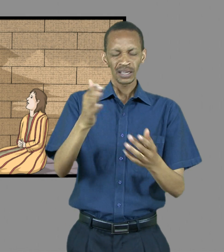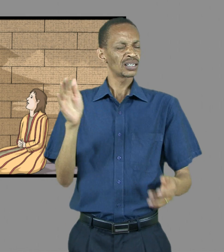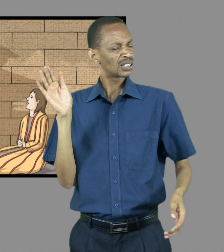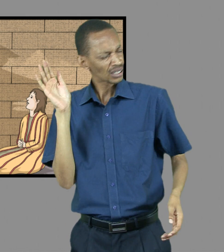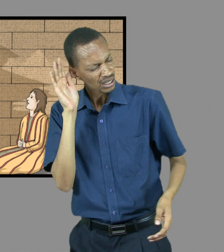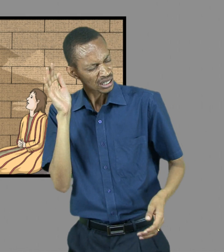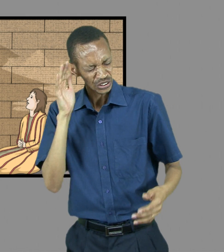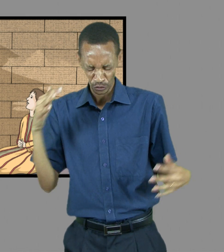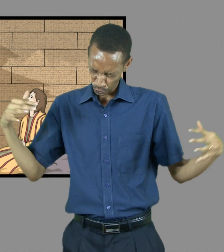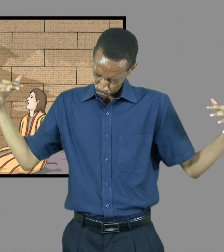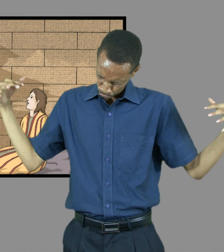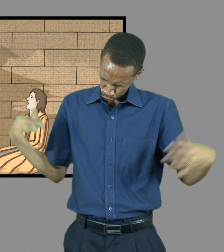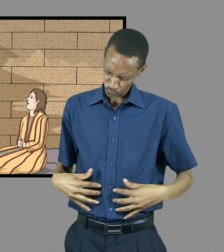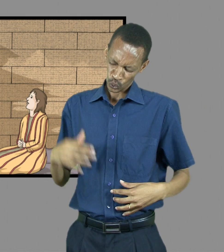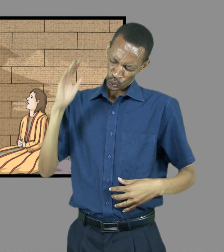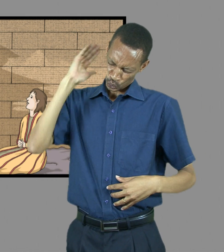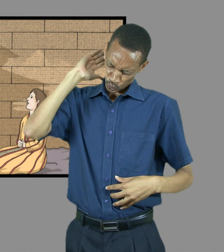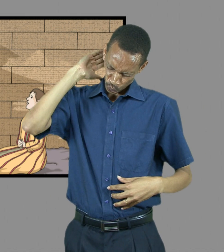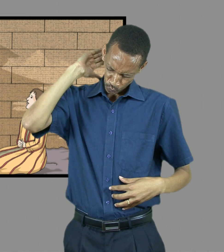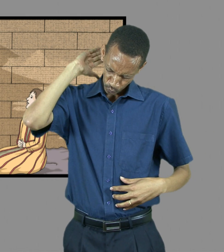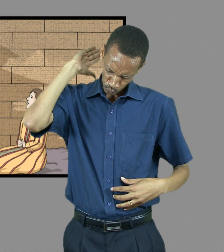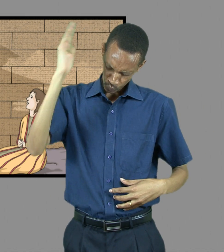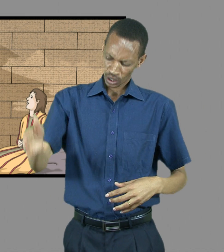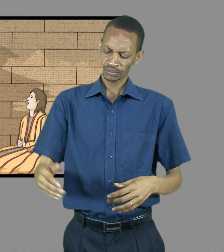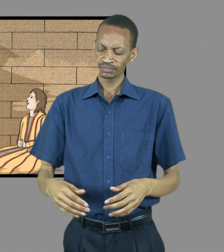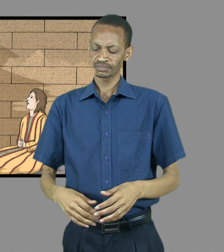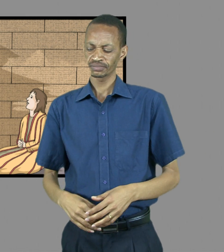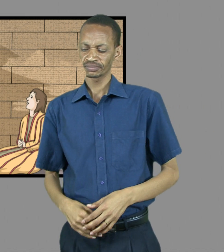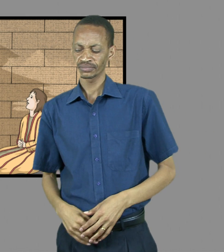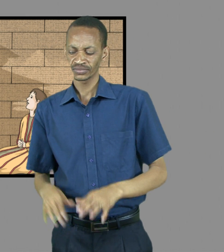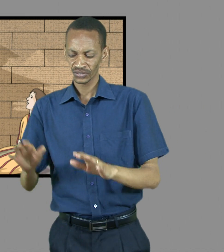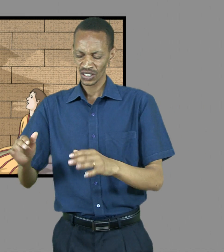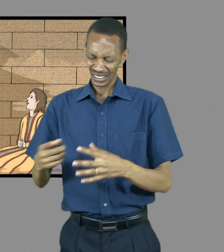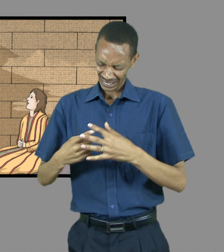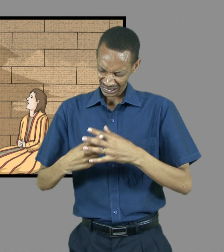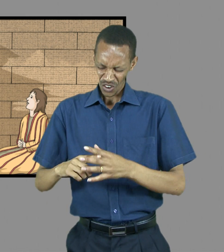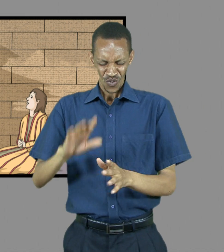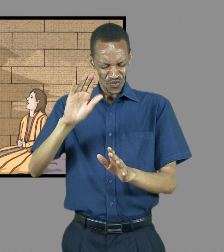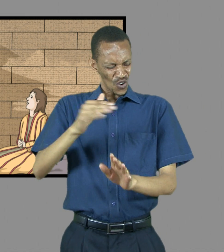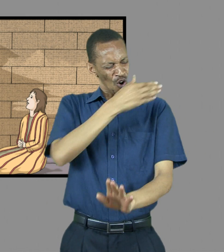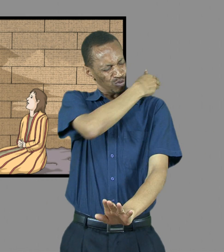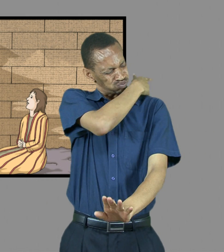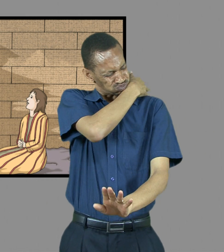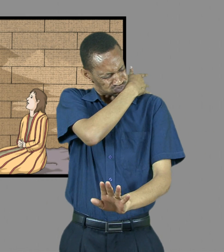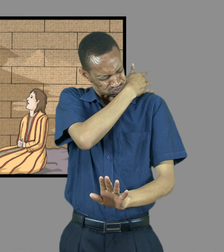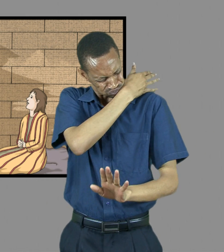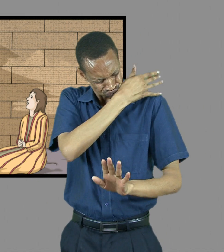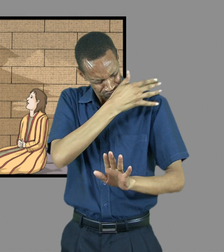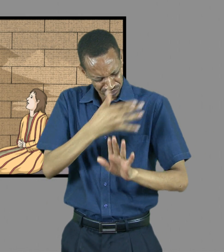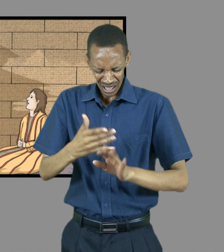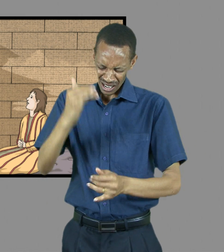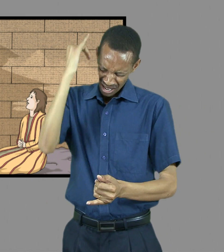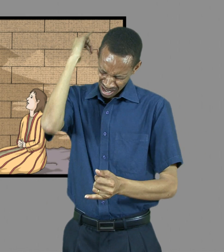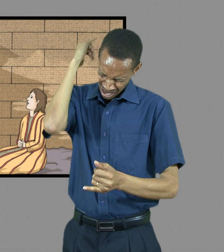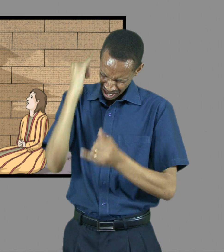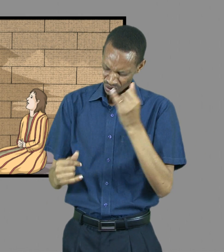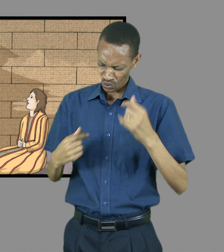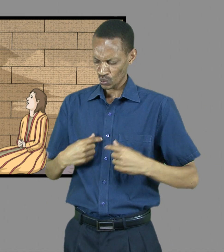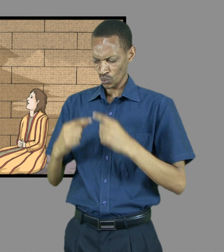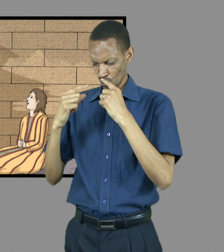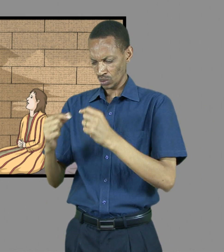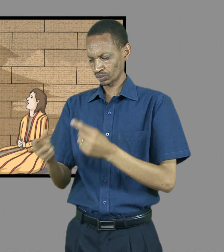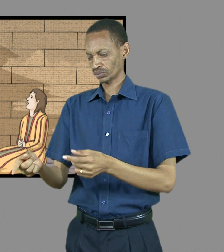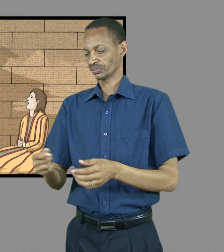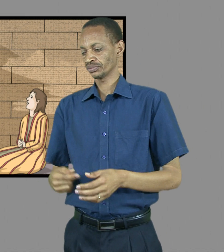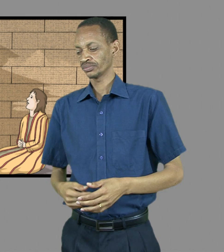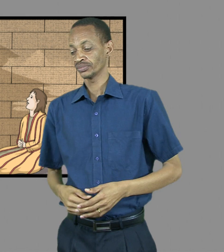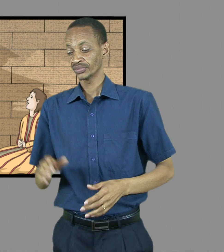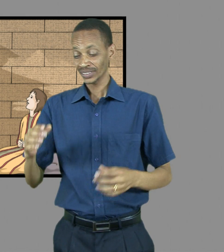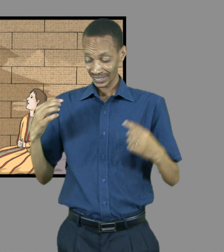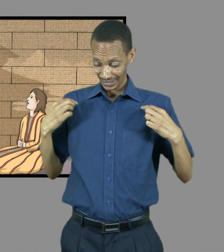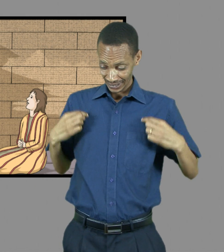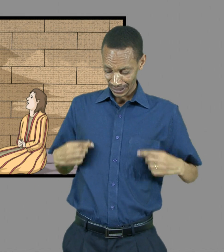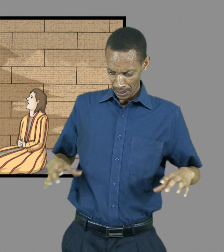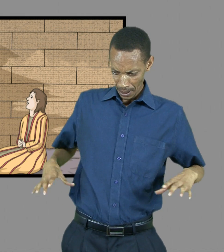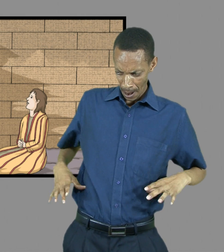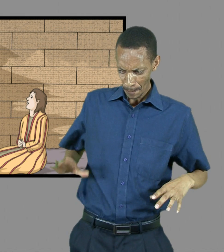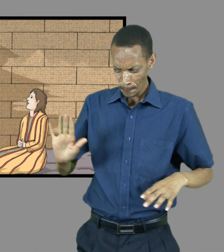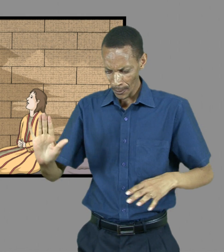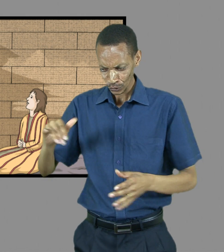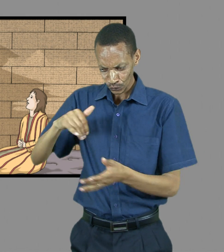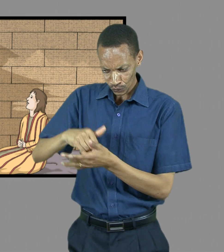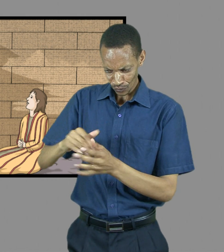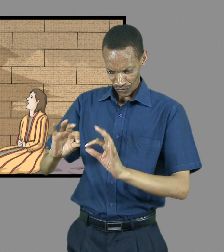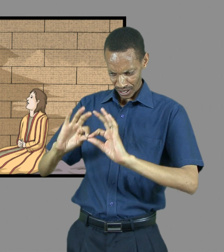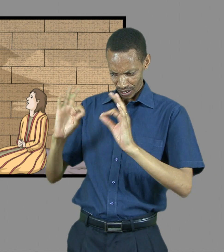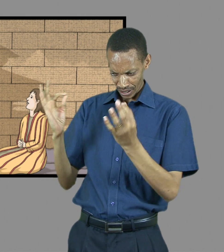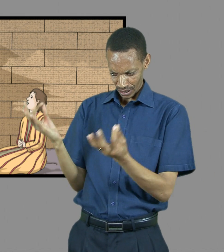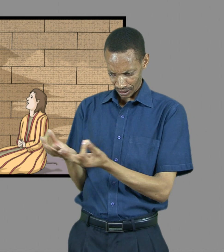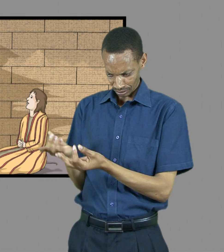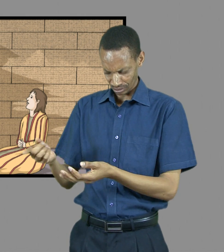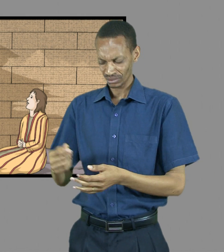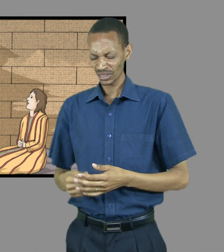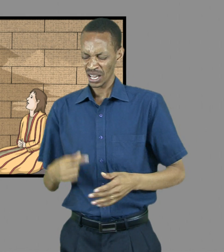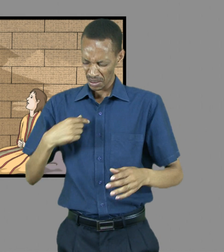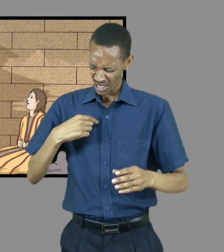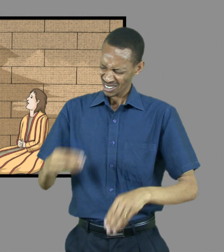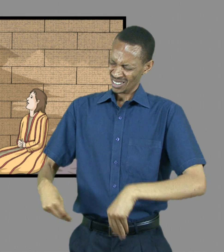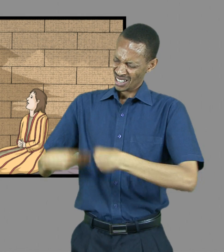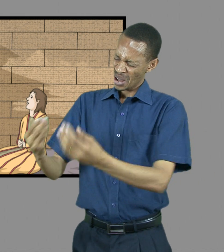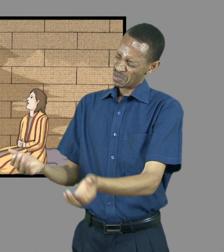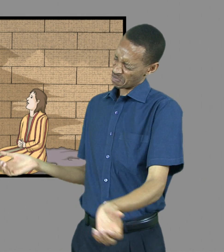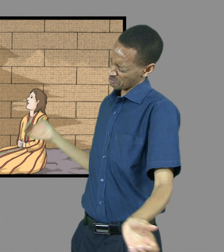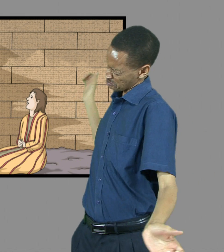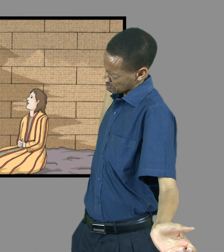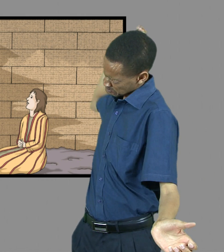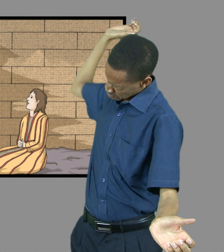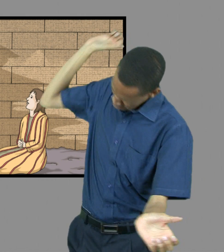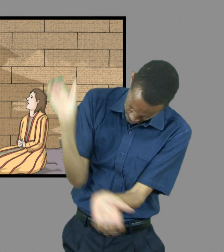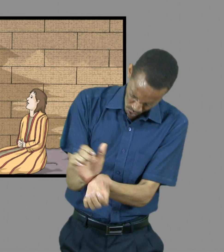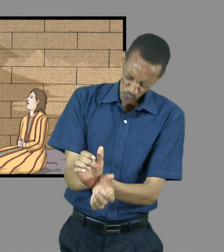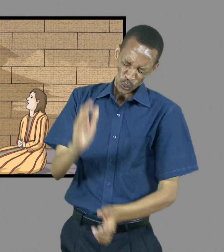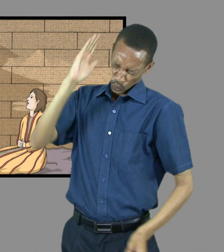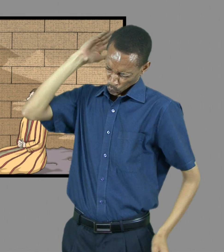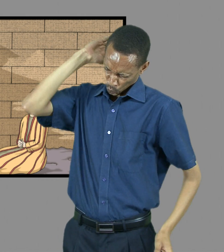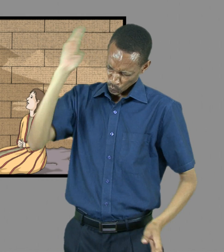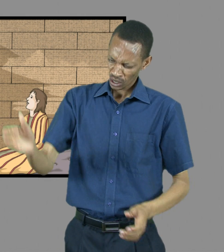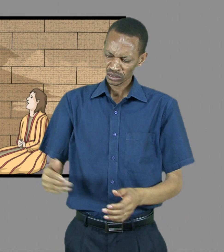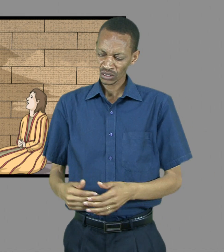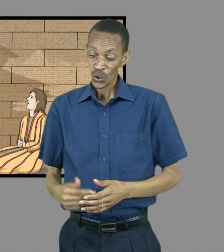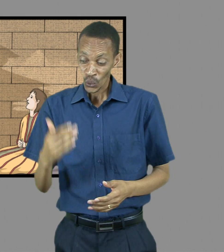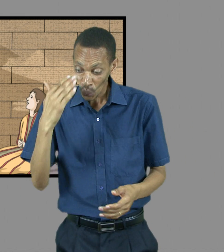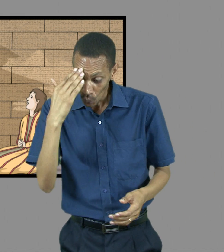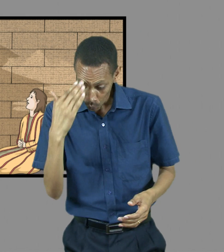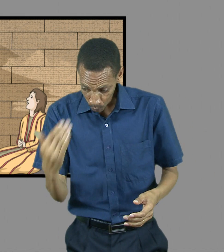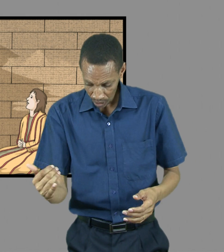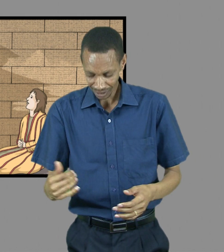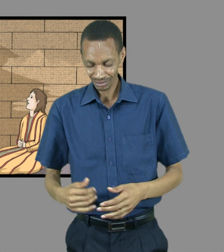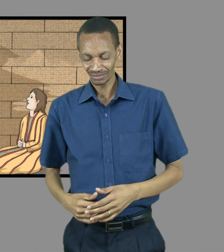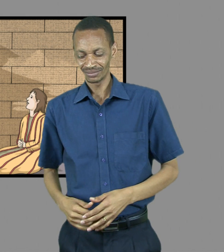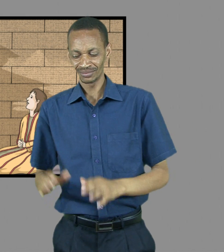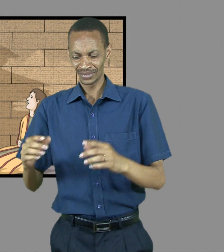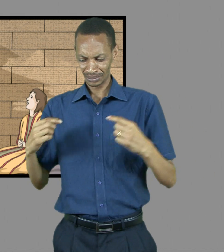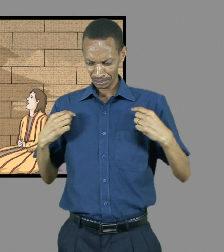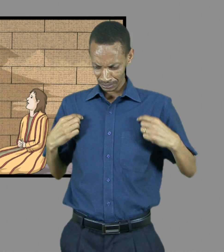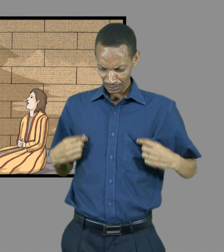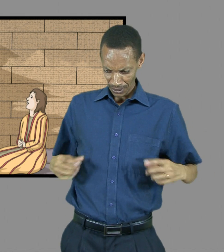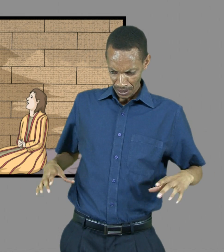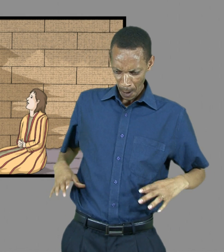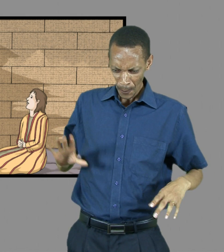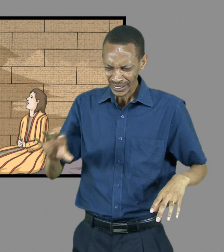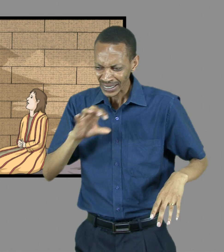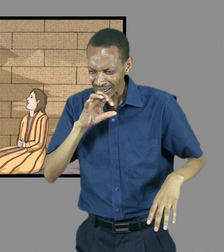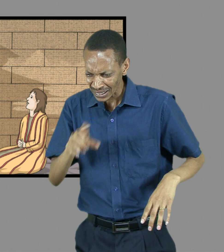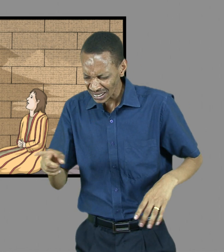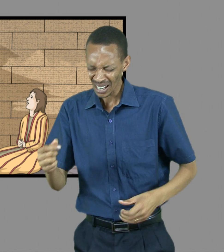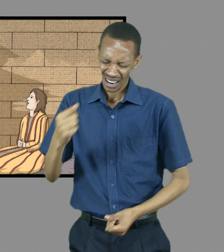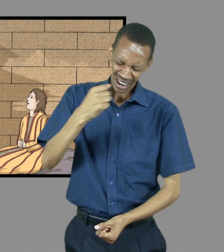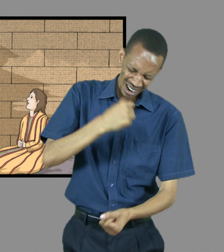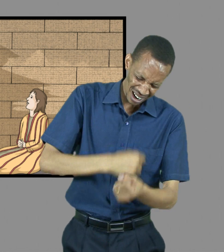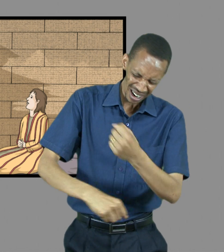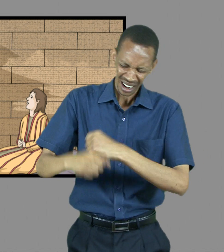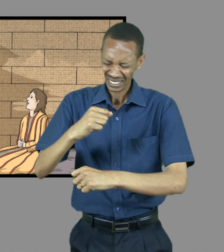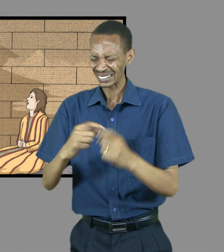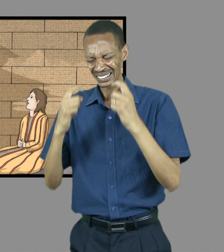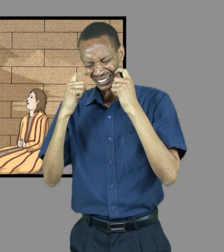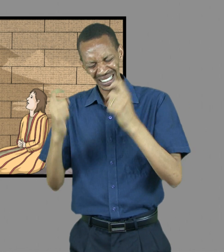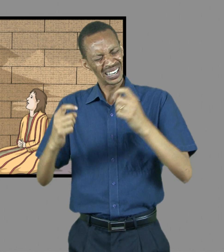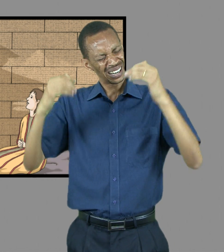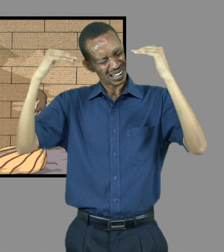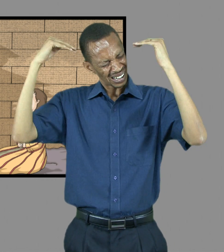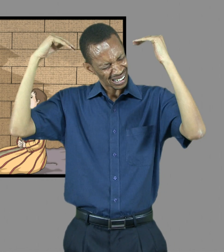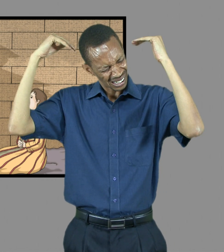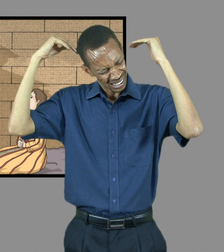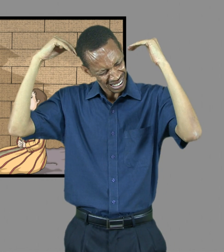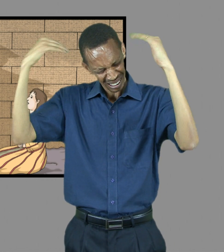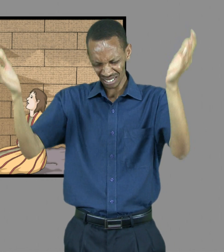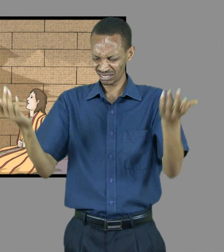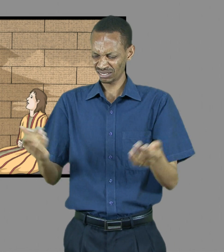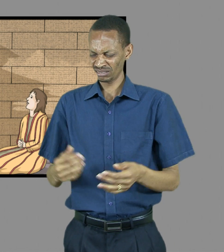On that day I will carry out against Eli everything I have spoken about his family, from beginning to end.